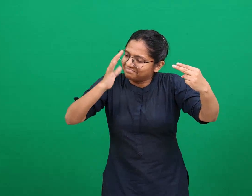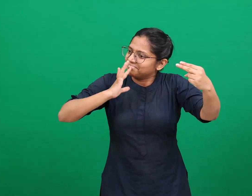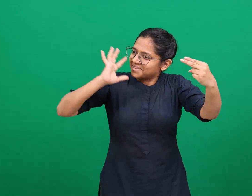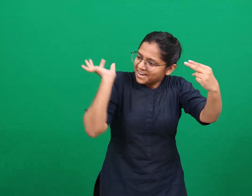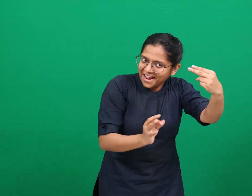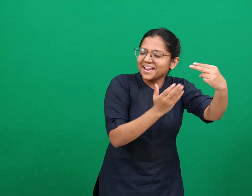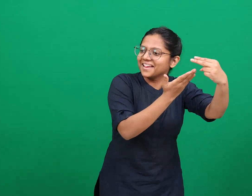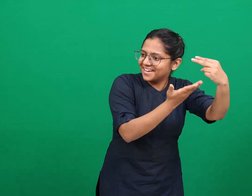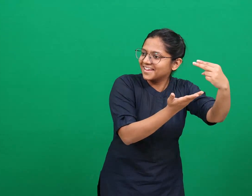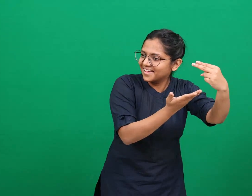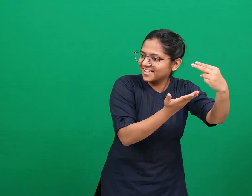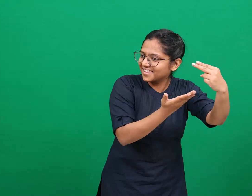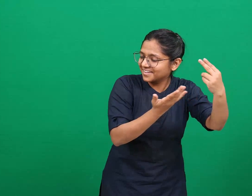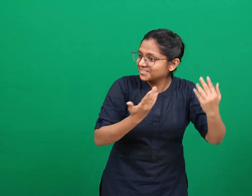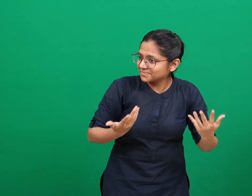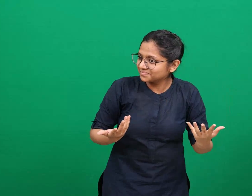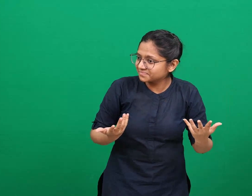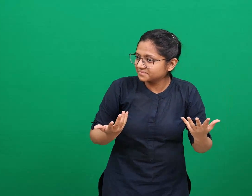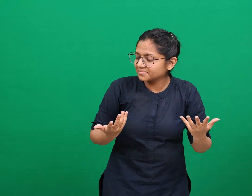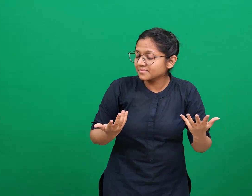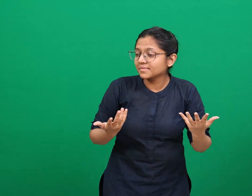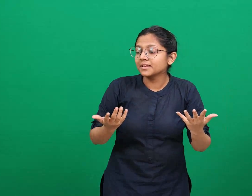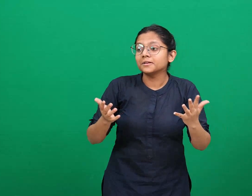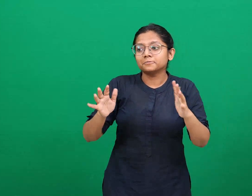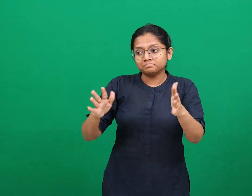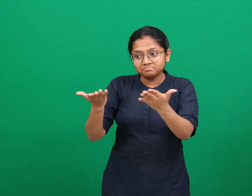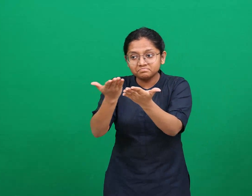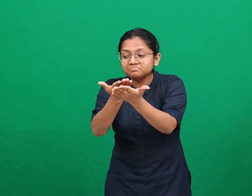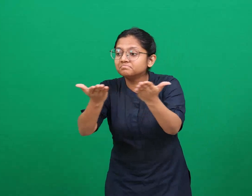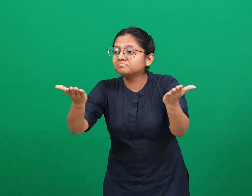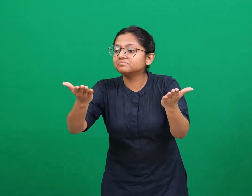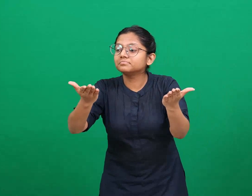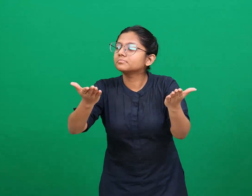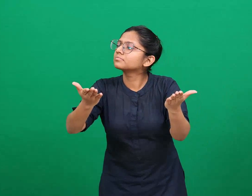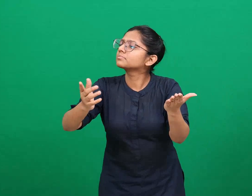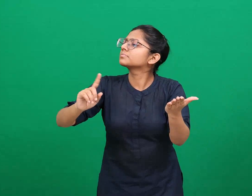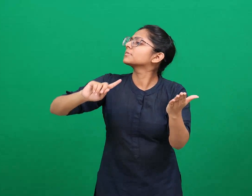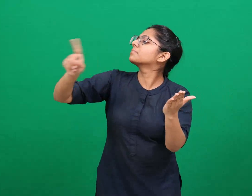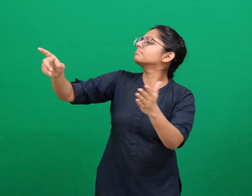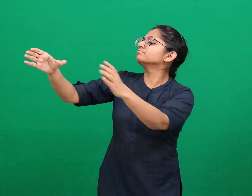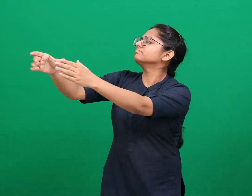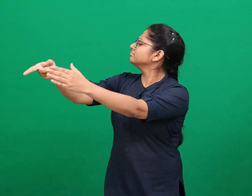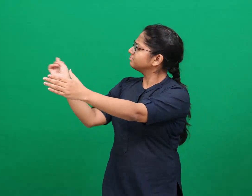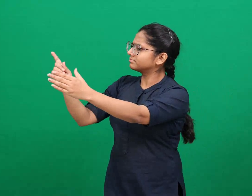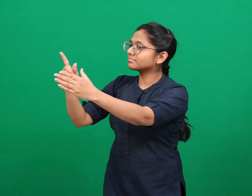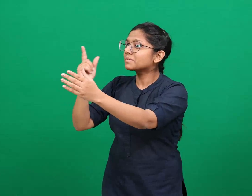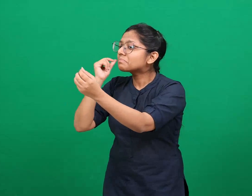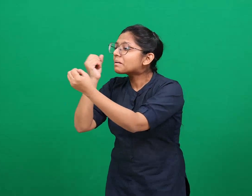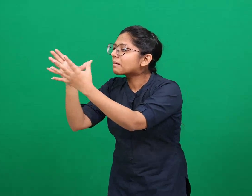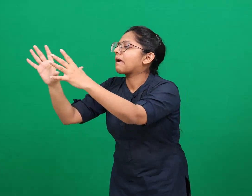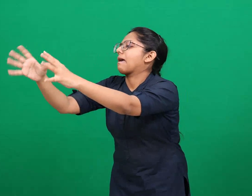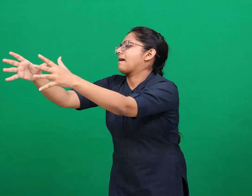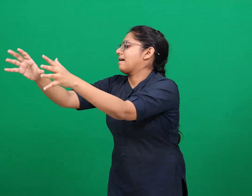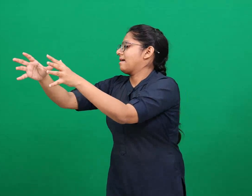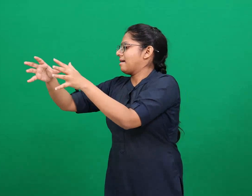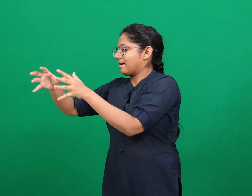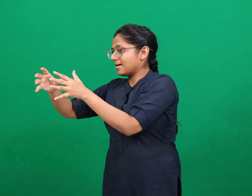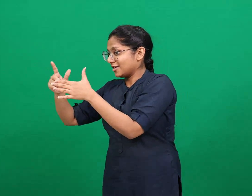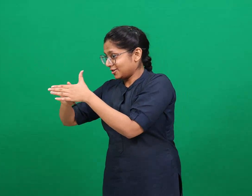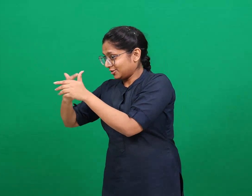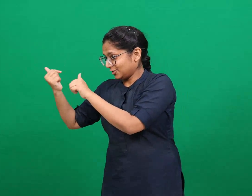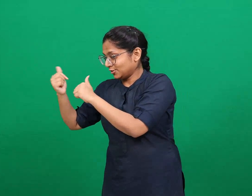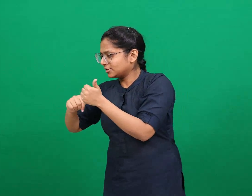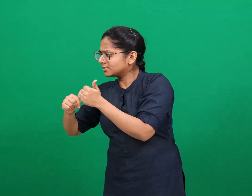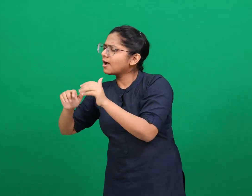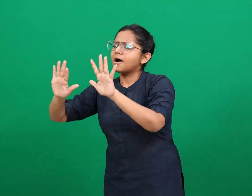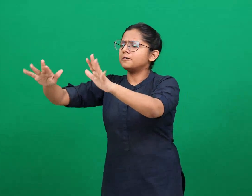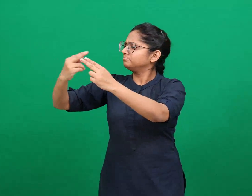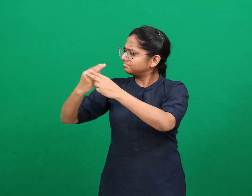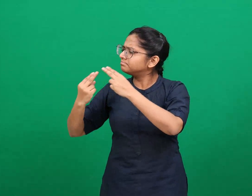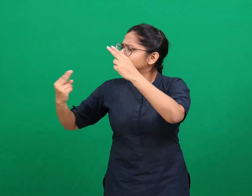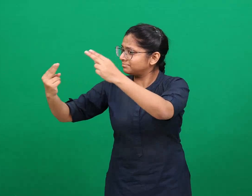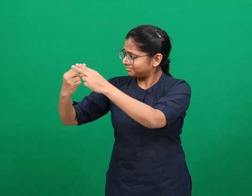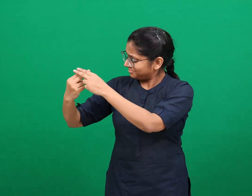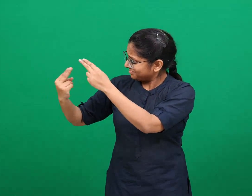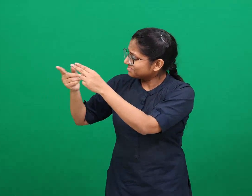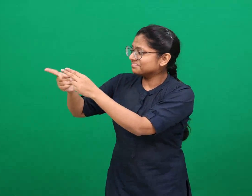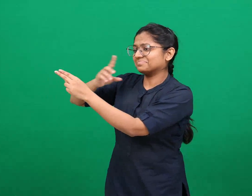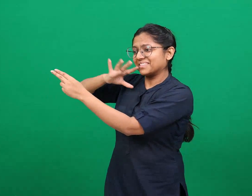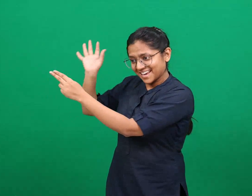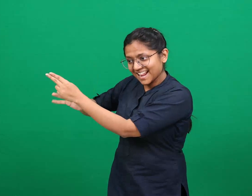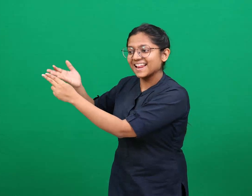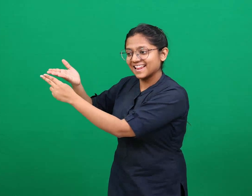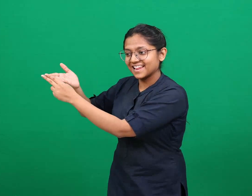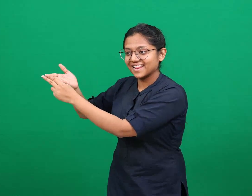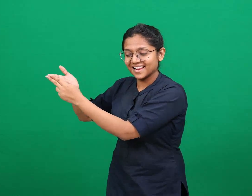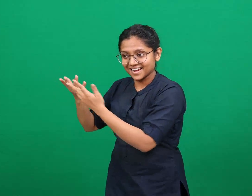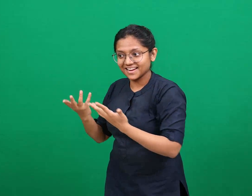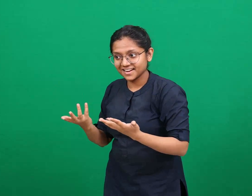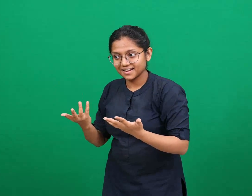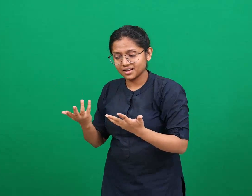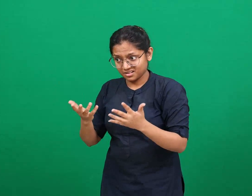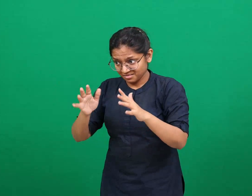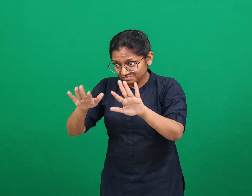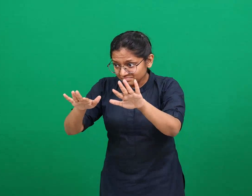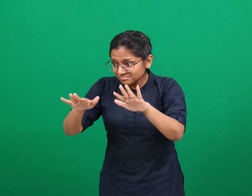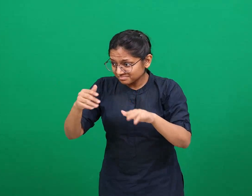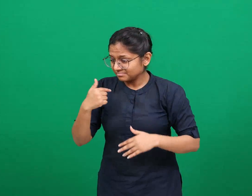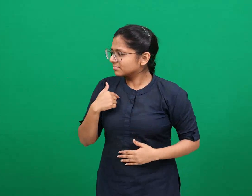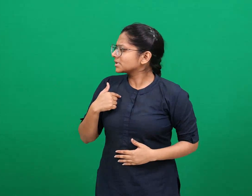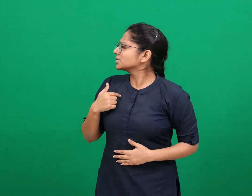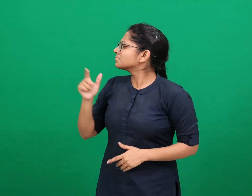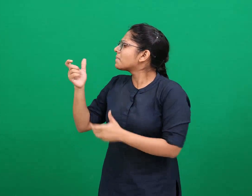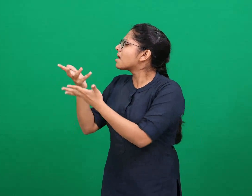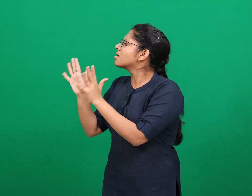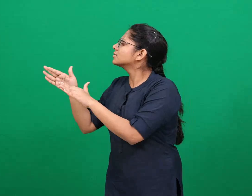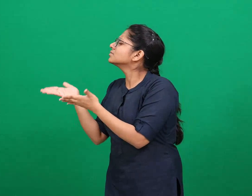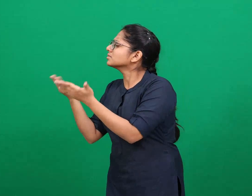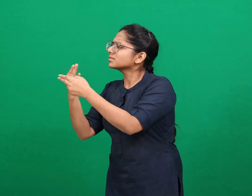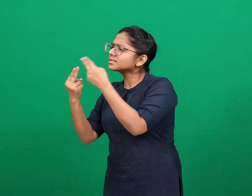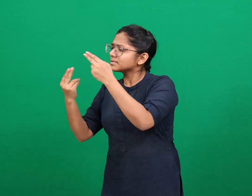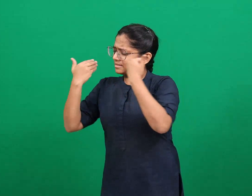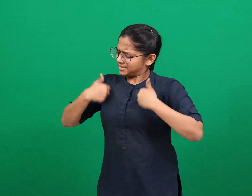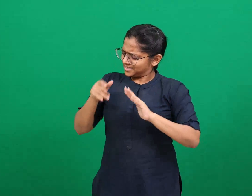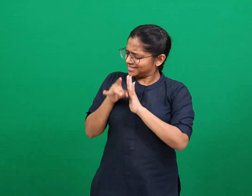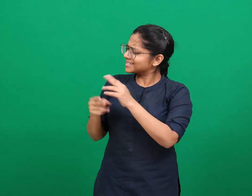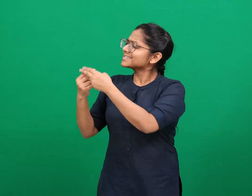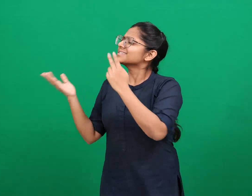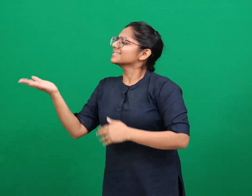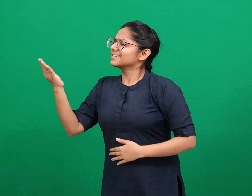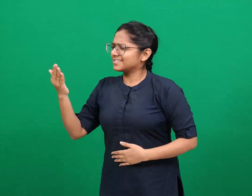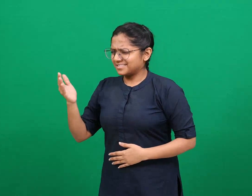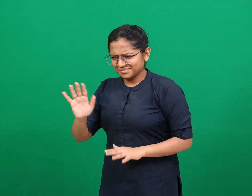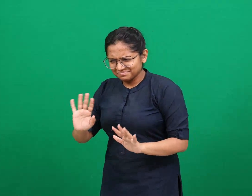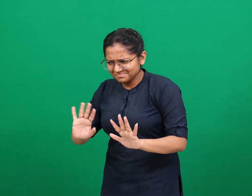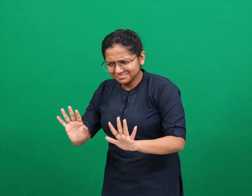You have sent to John, and he has testified to the truth.